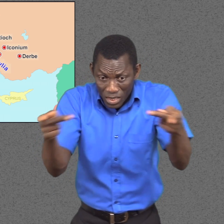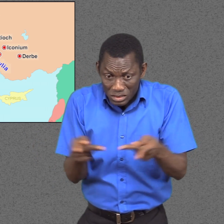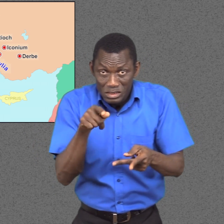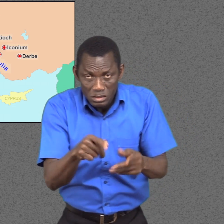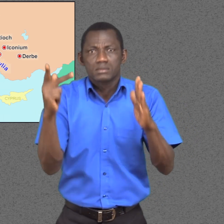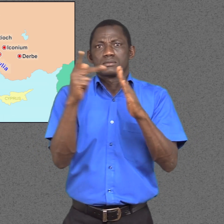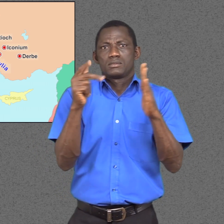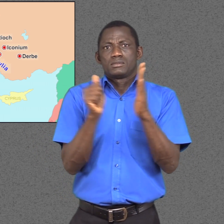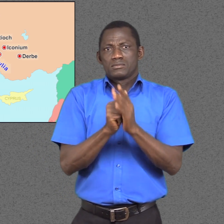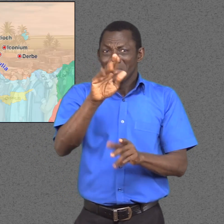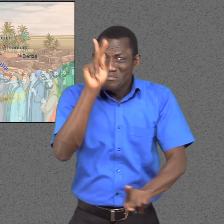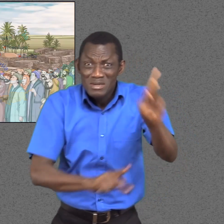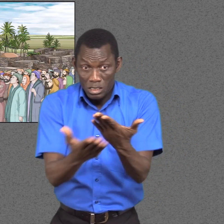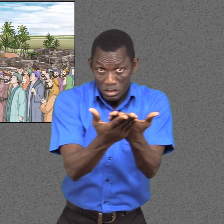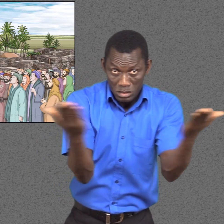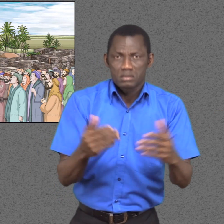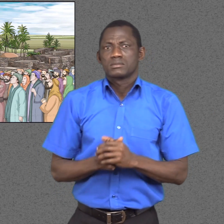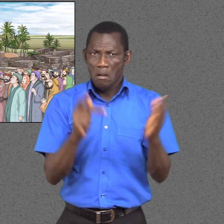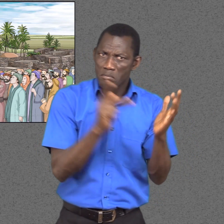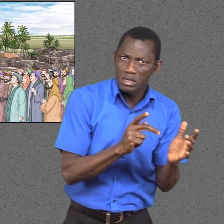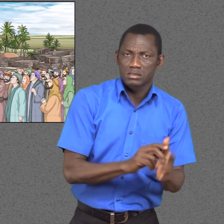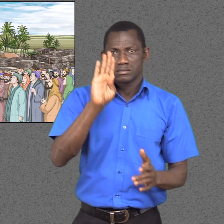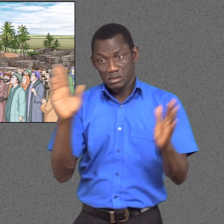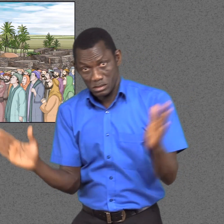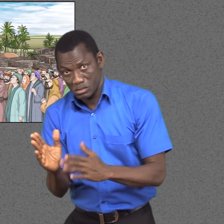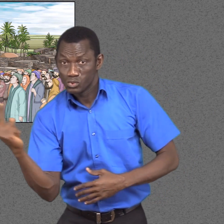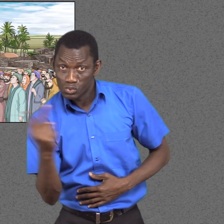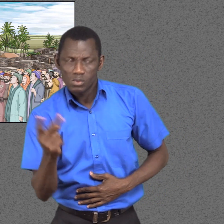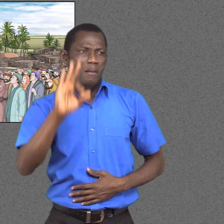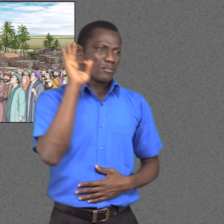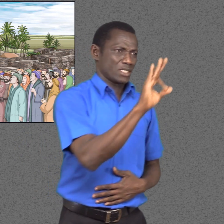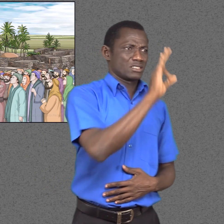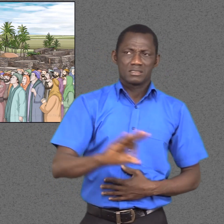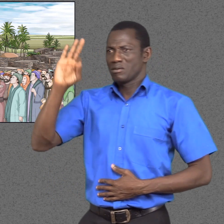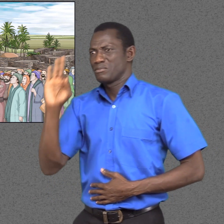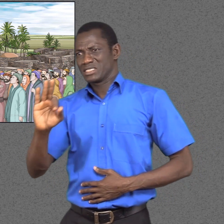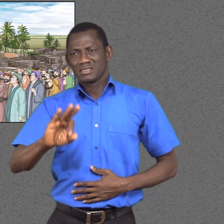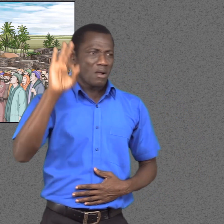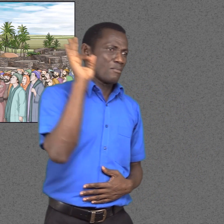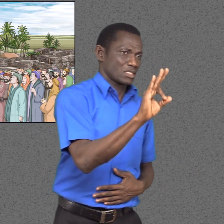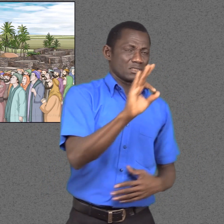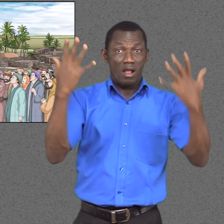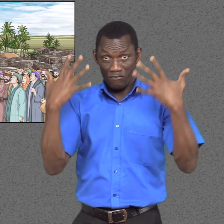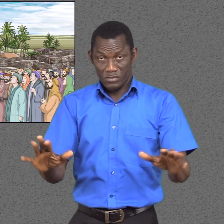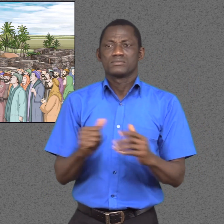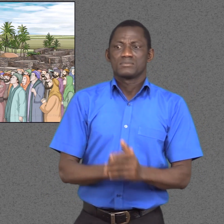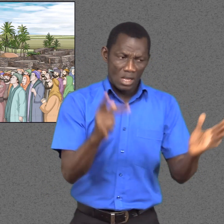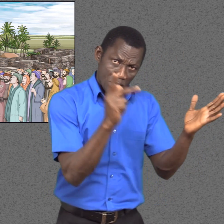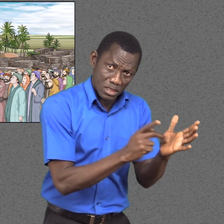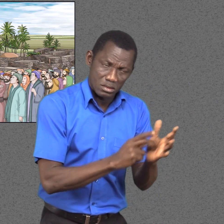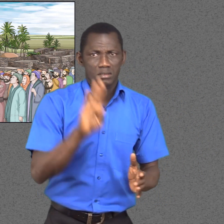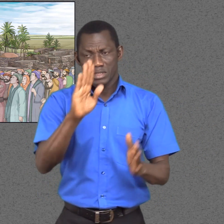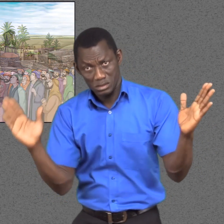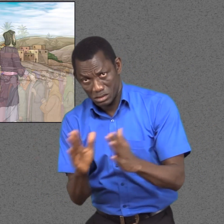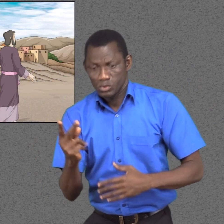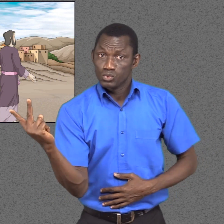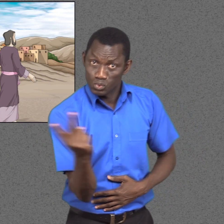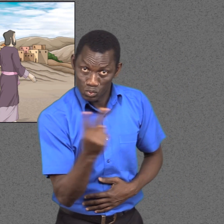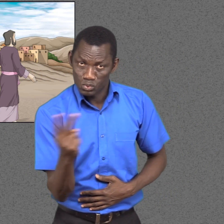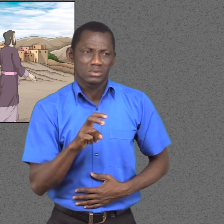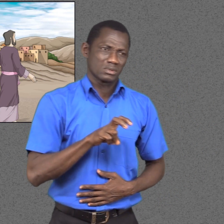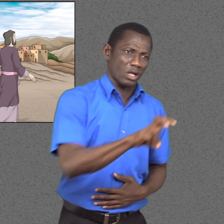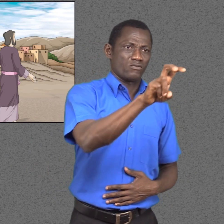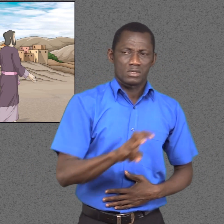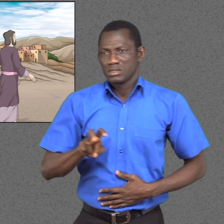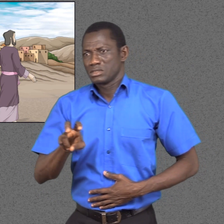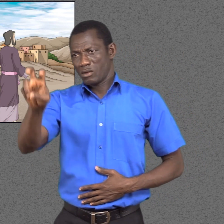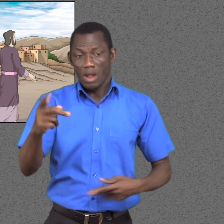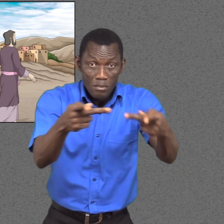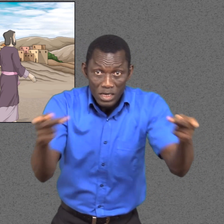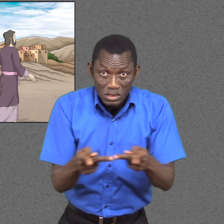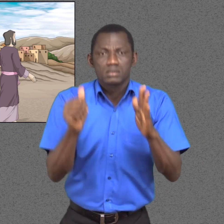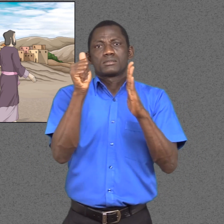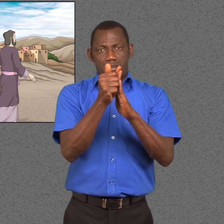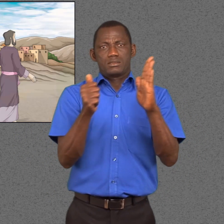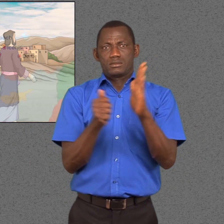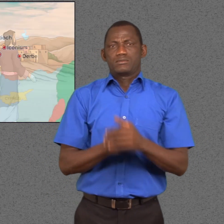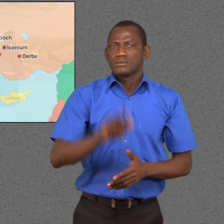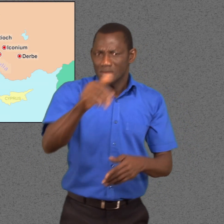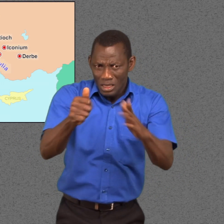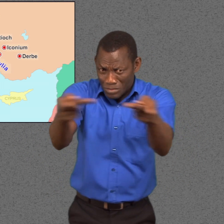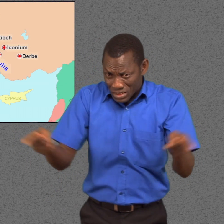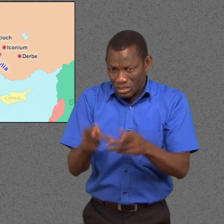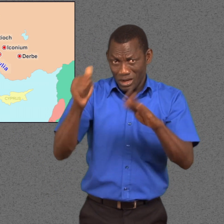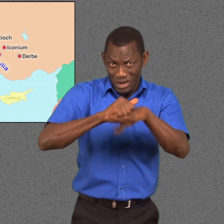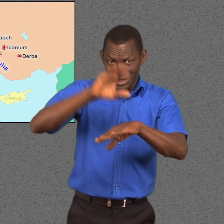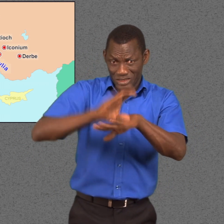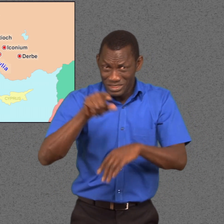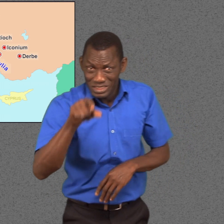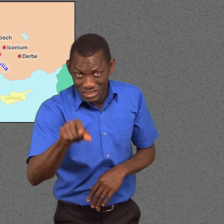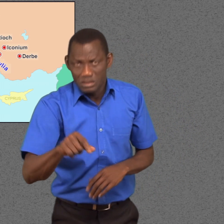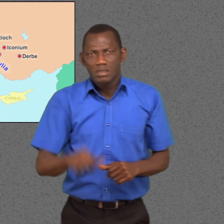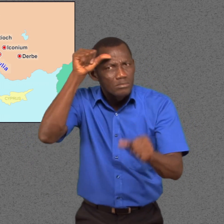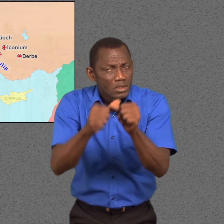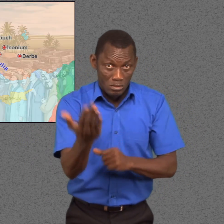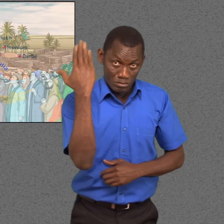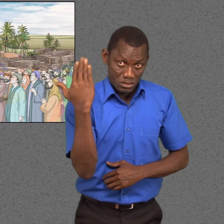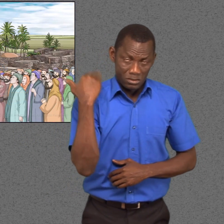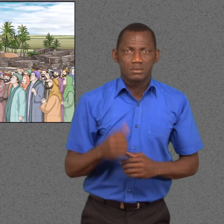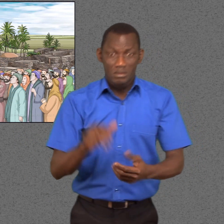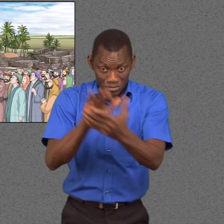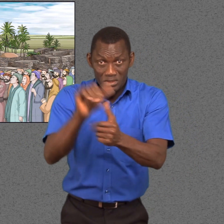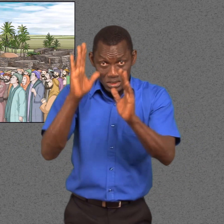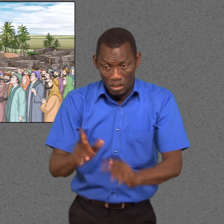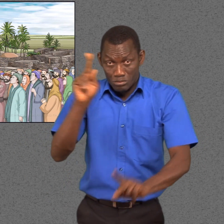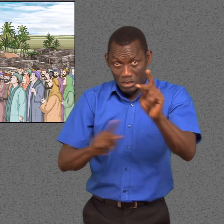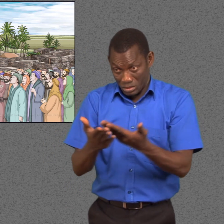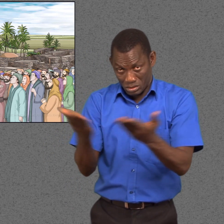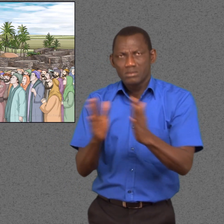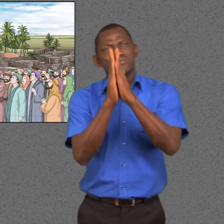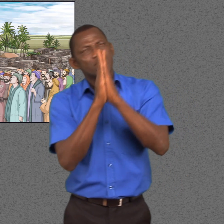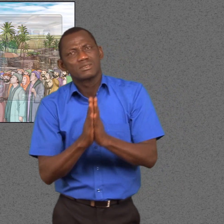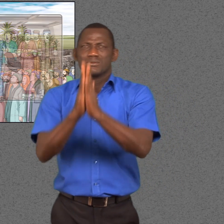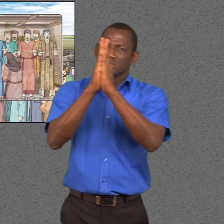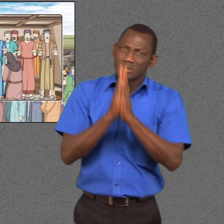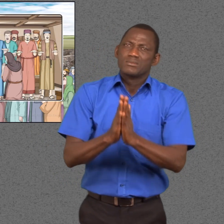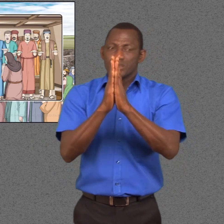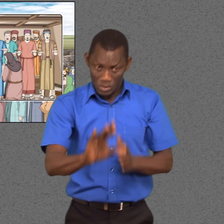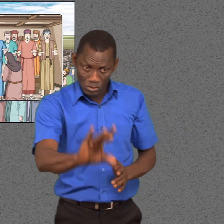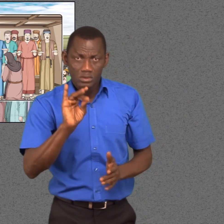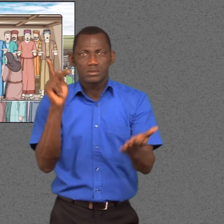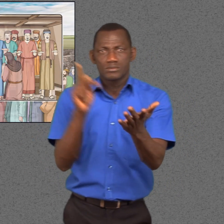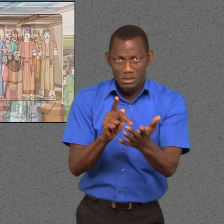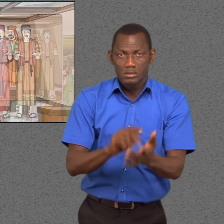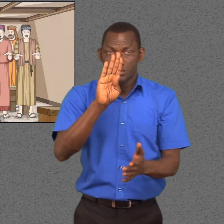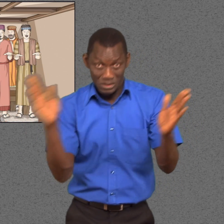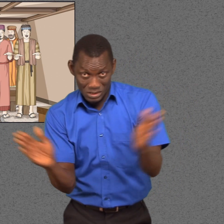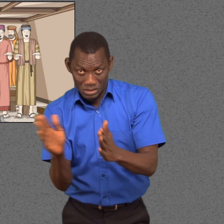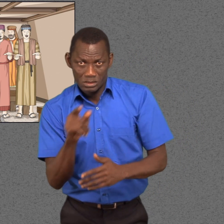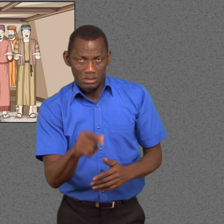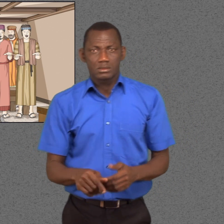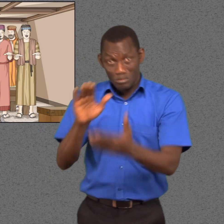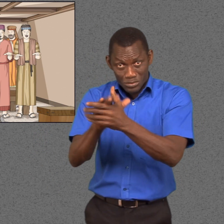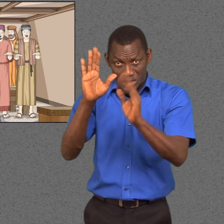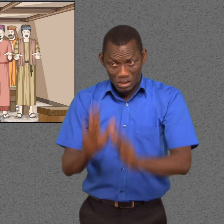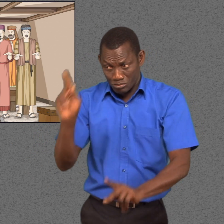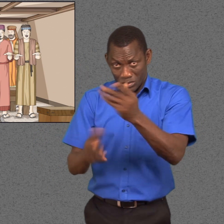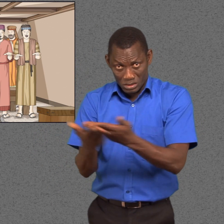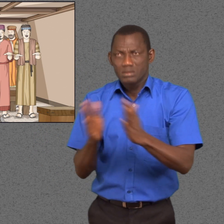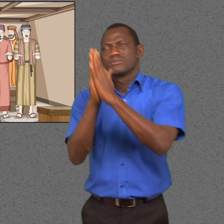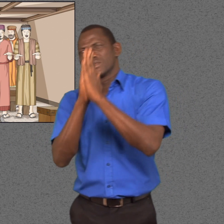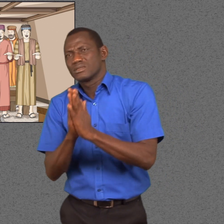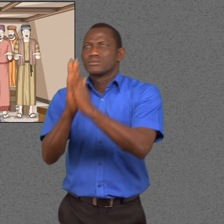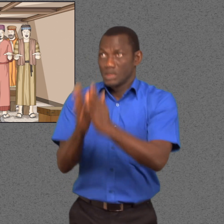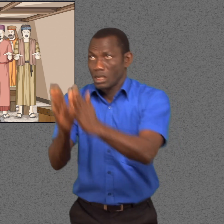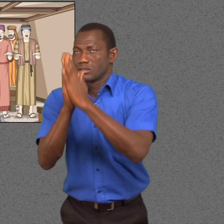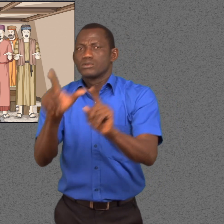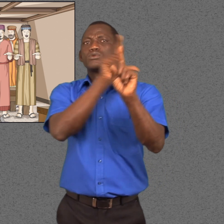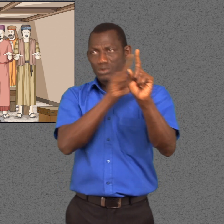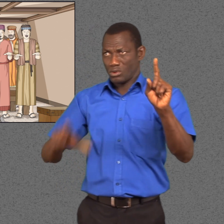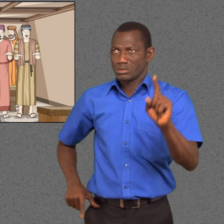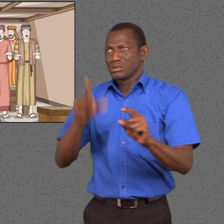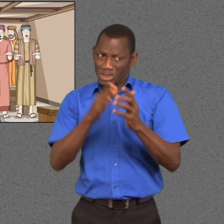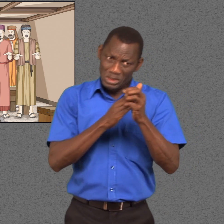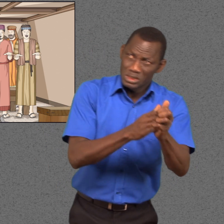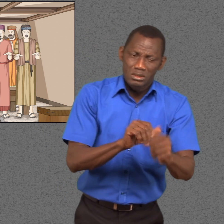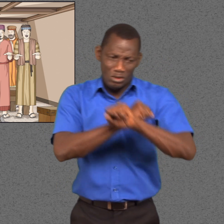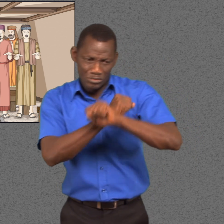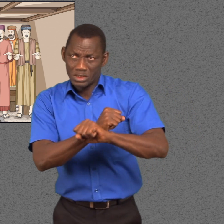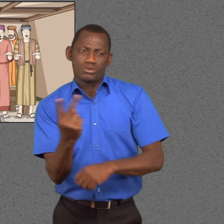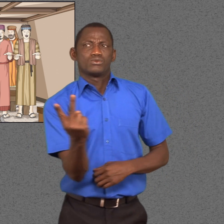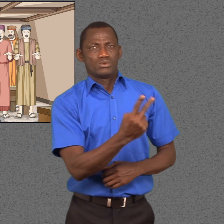And when they had spoken the word in Perga, they went down to Attalia.